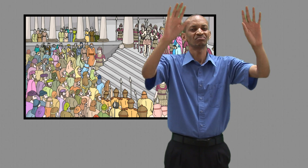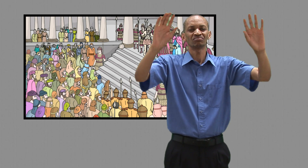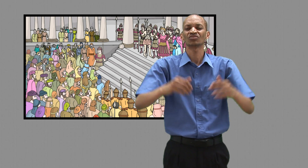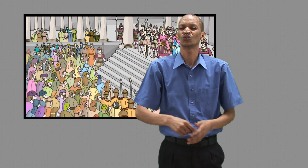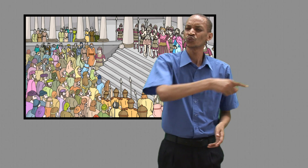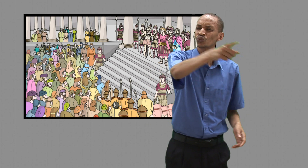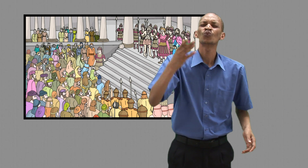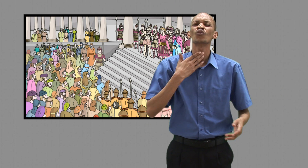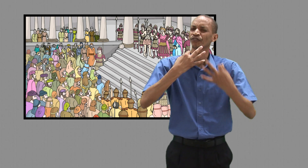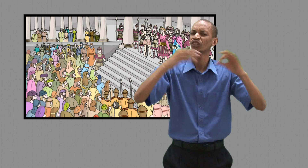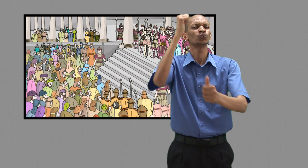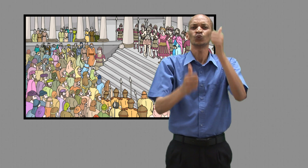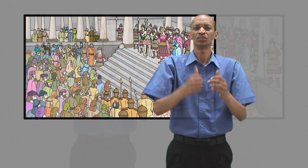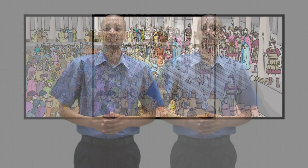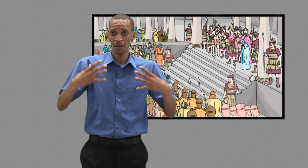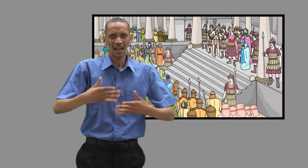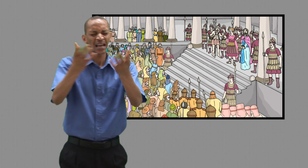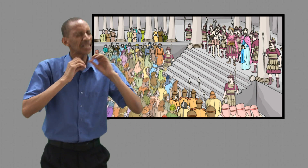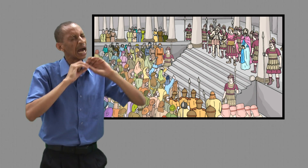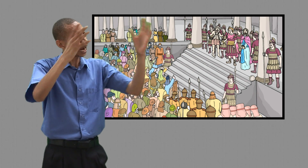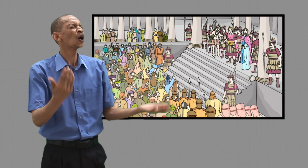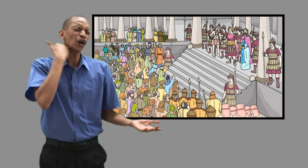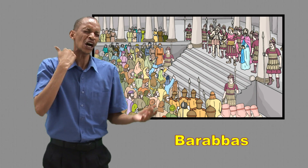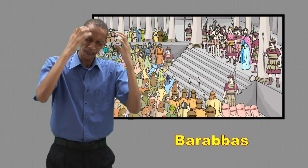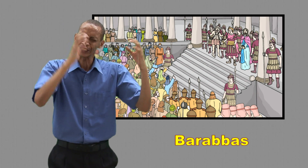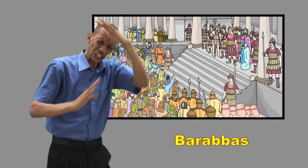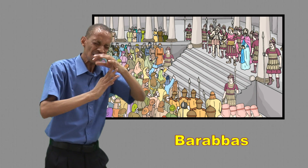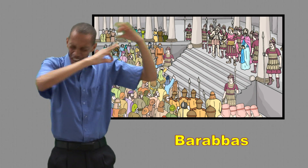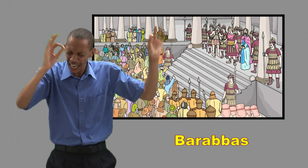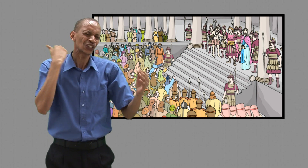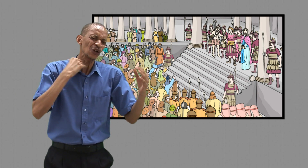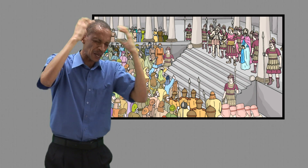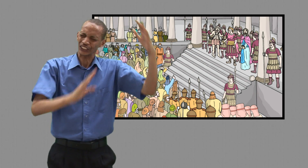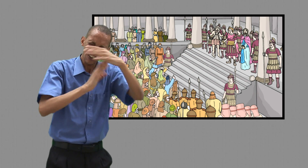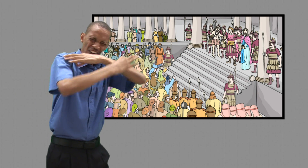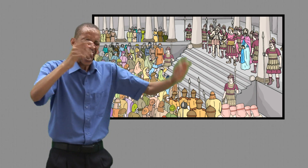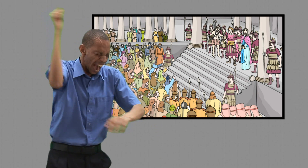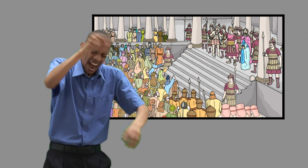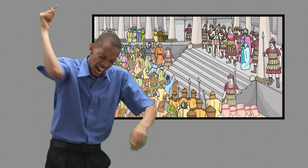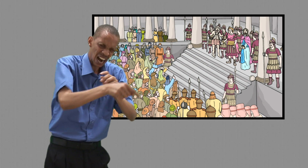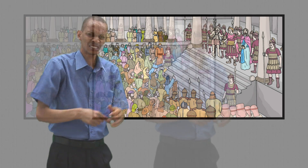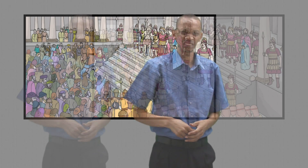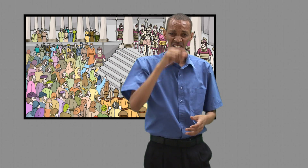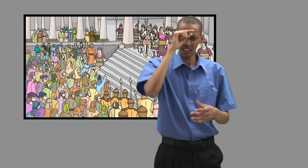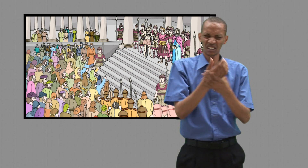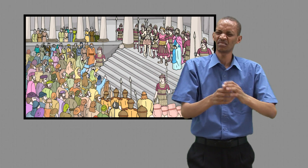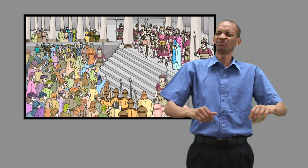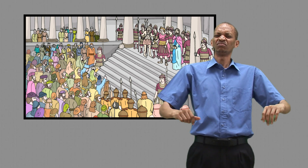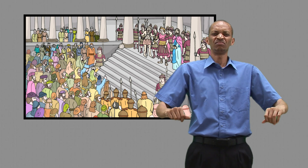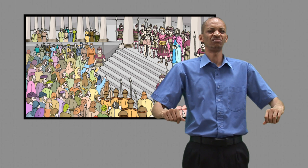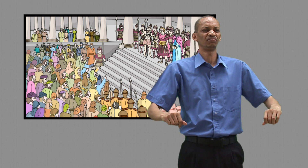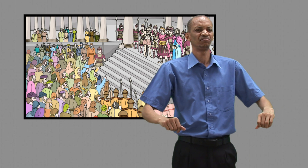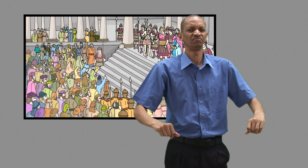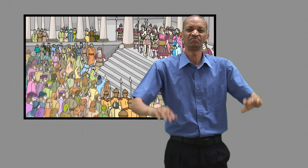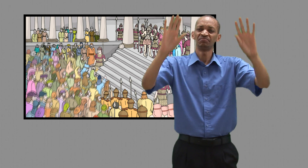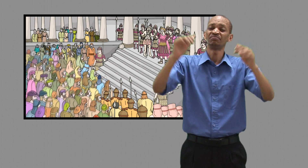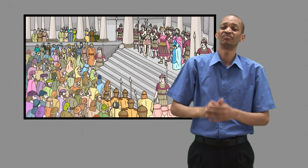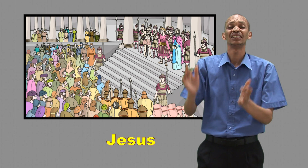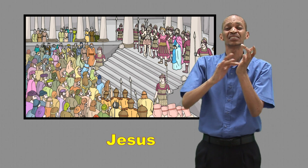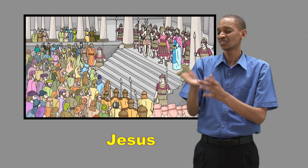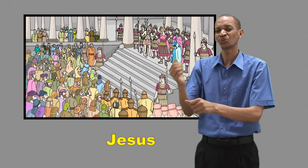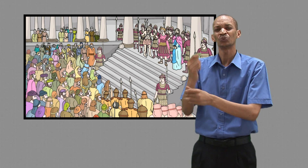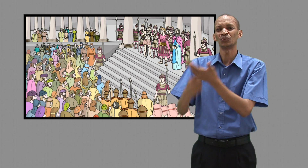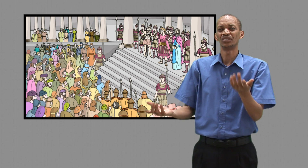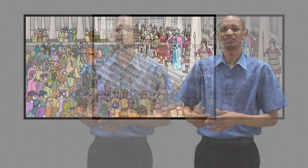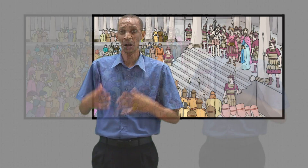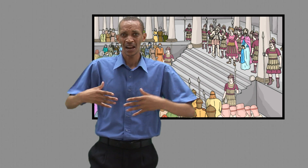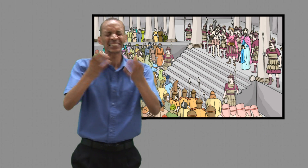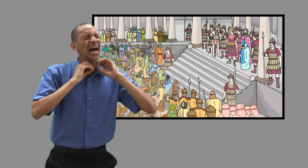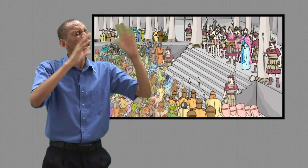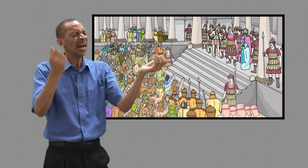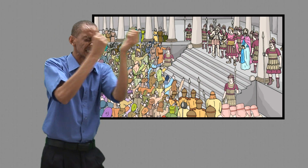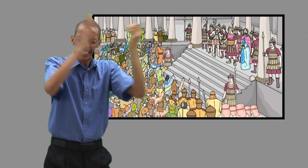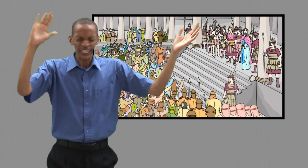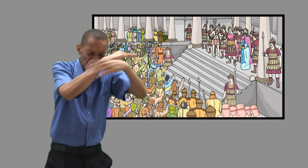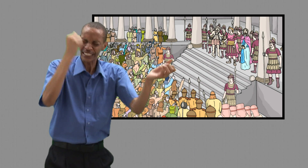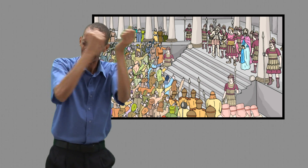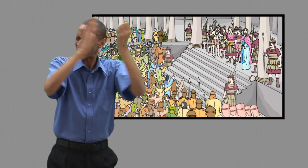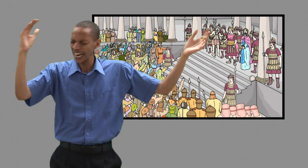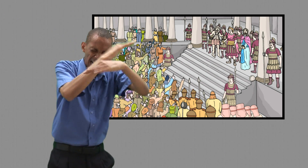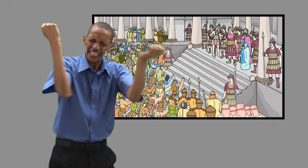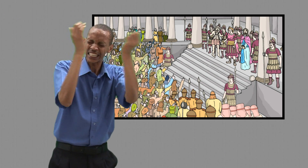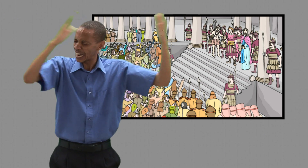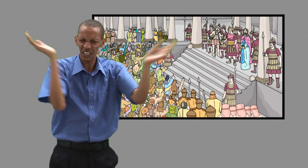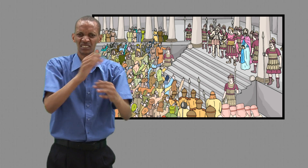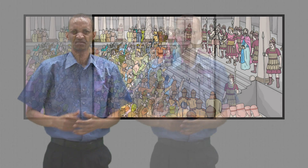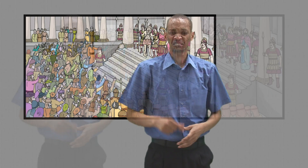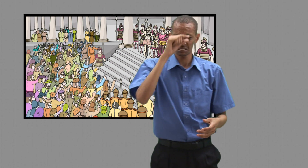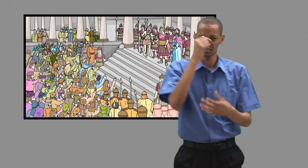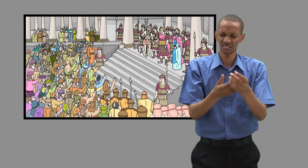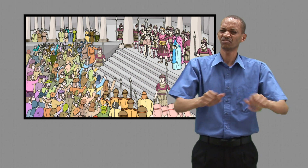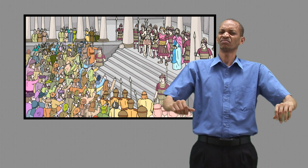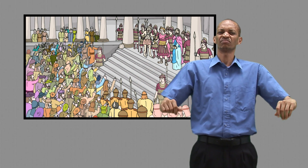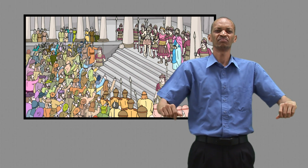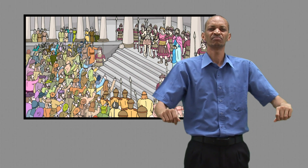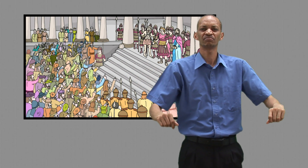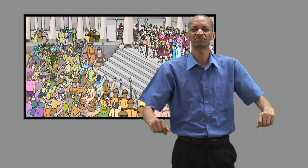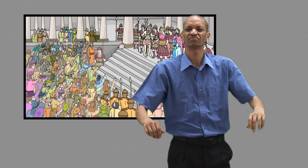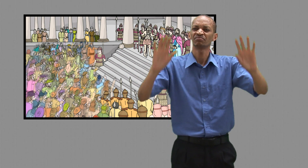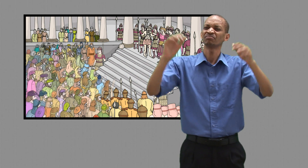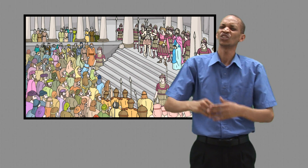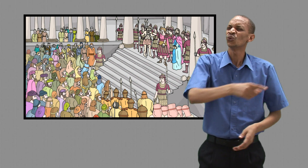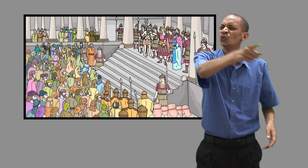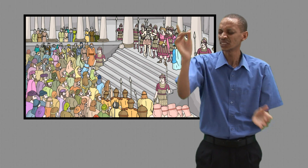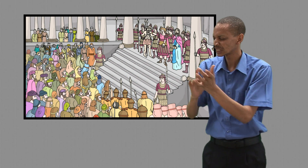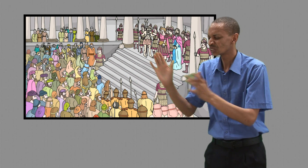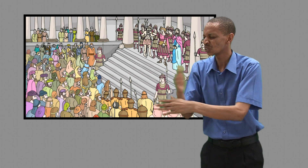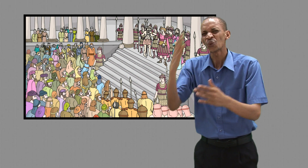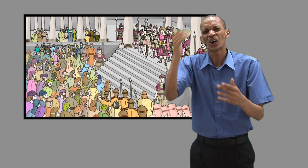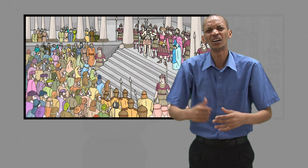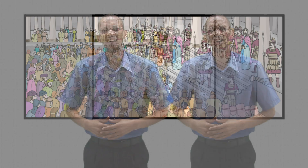“Which of the two do you want me to release to you?” asked the governor. “Barabbas,” they replied. “What then should I do with Jesus who is called Christ?”